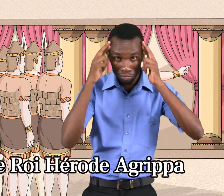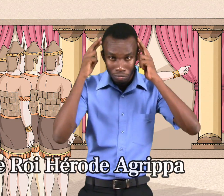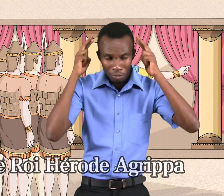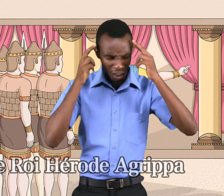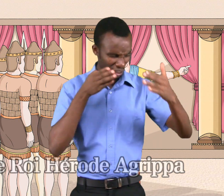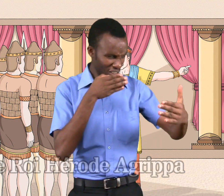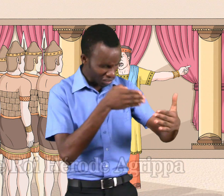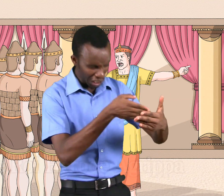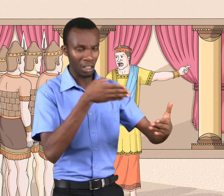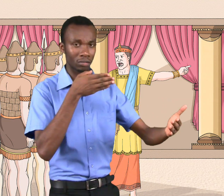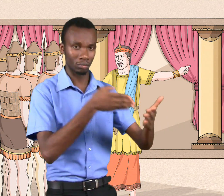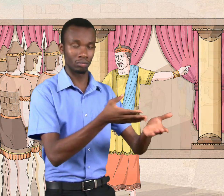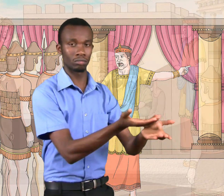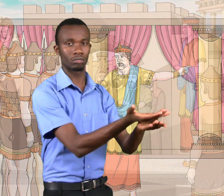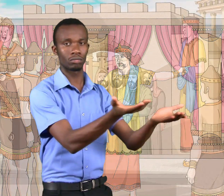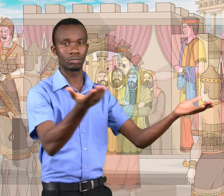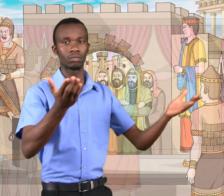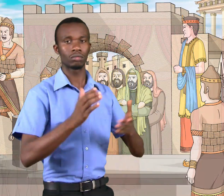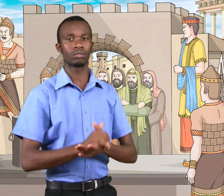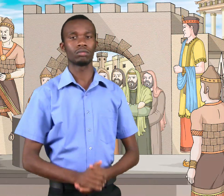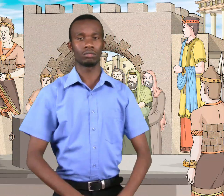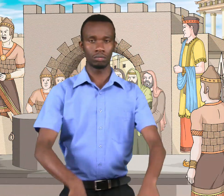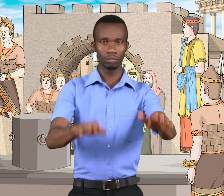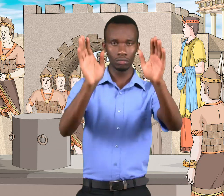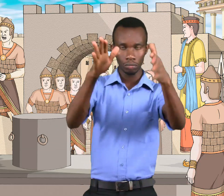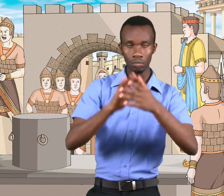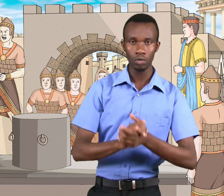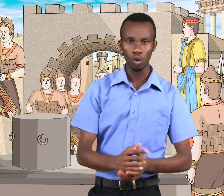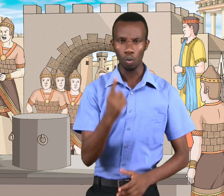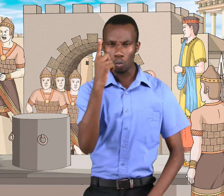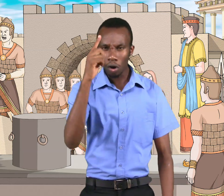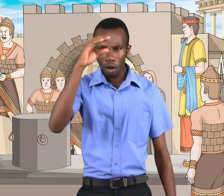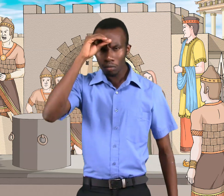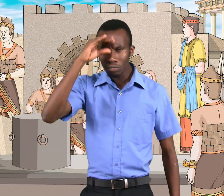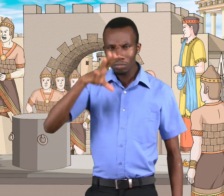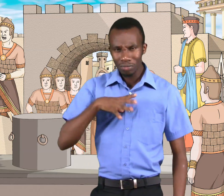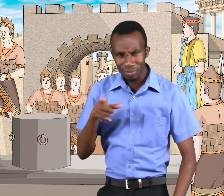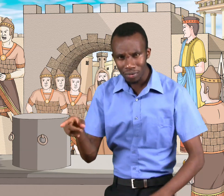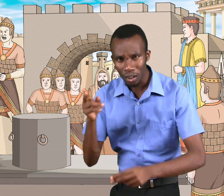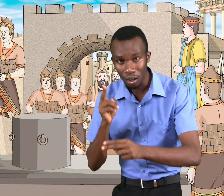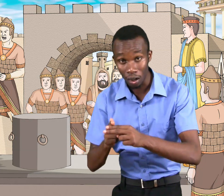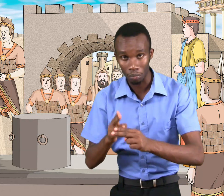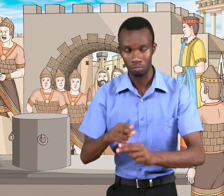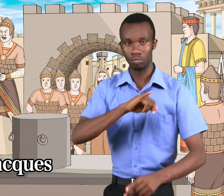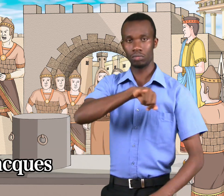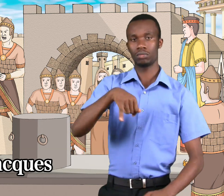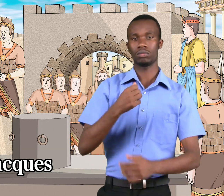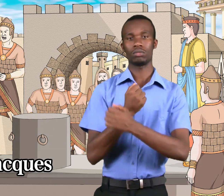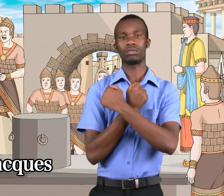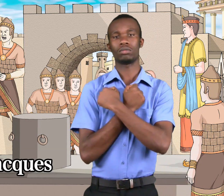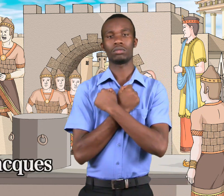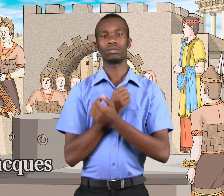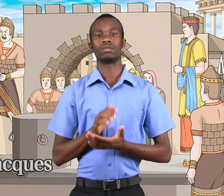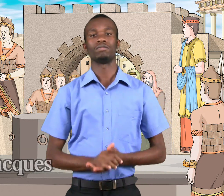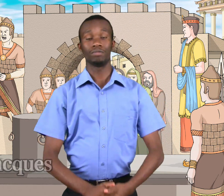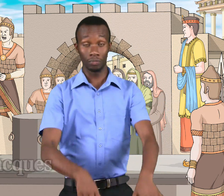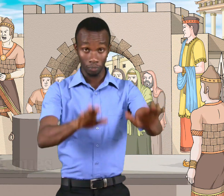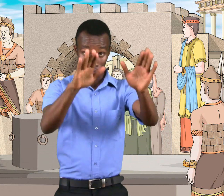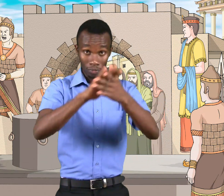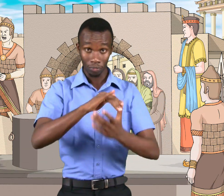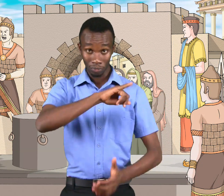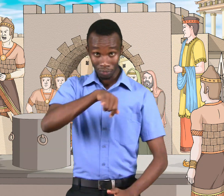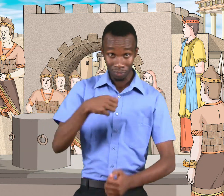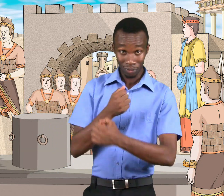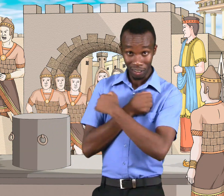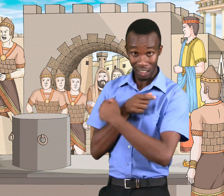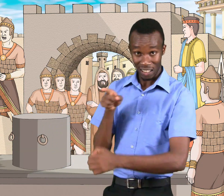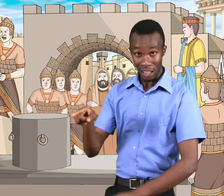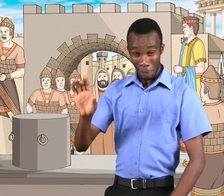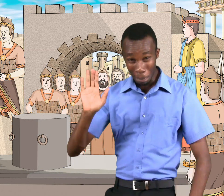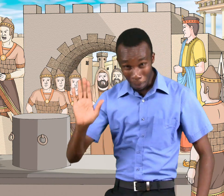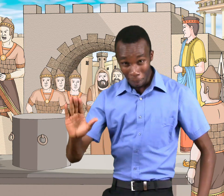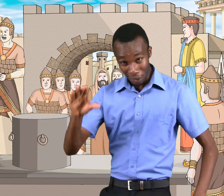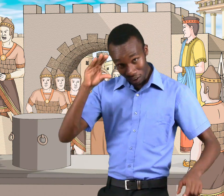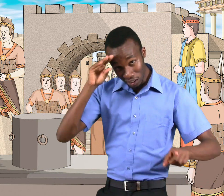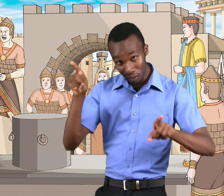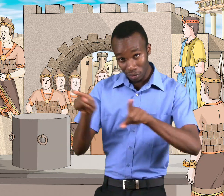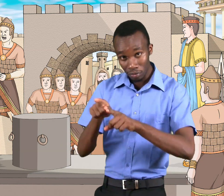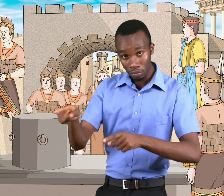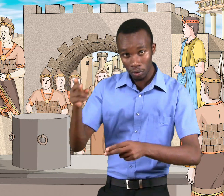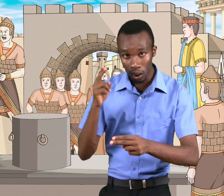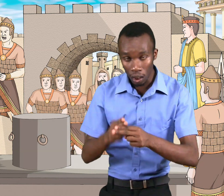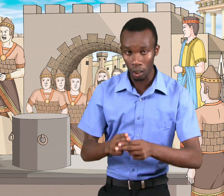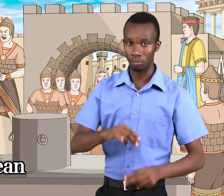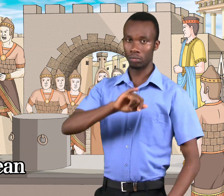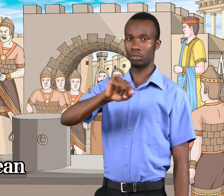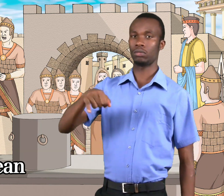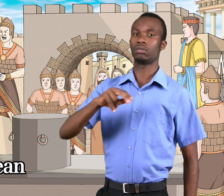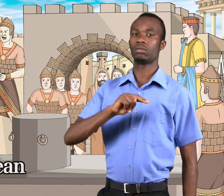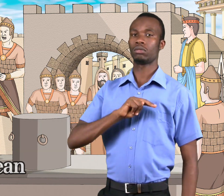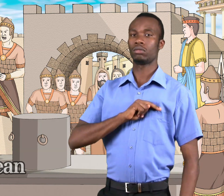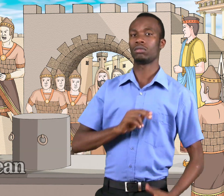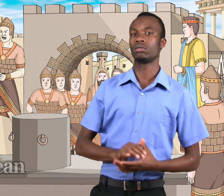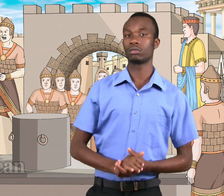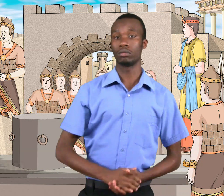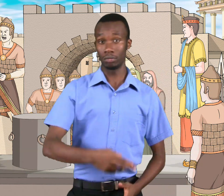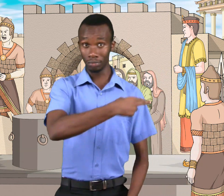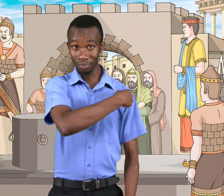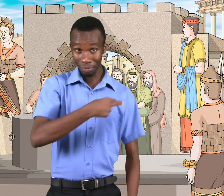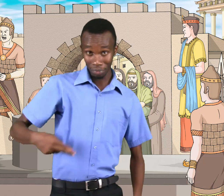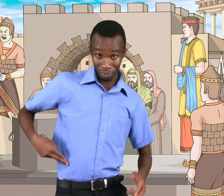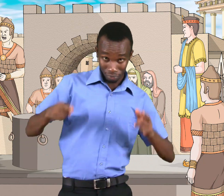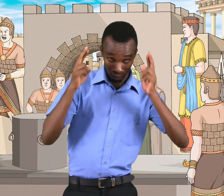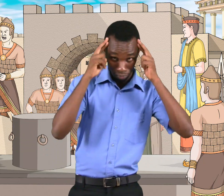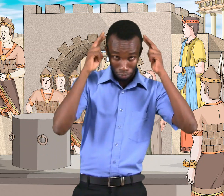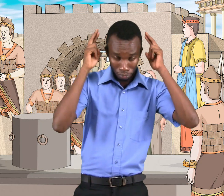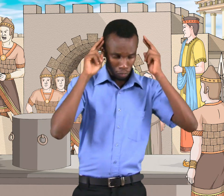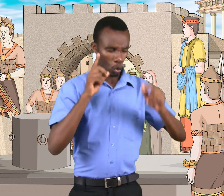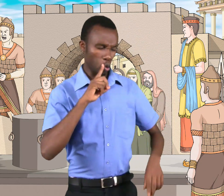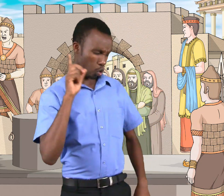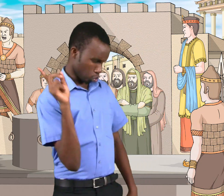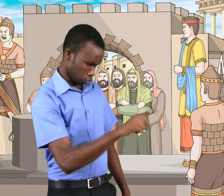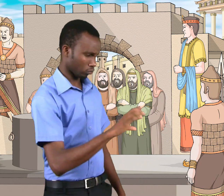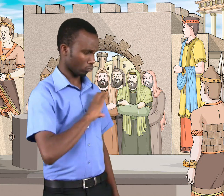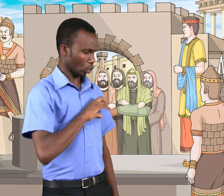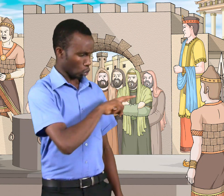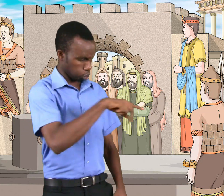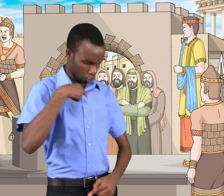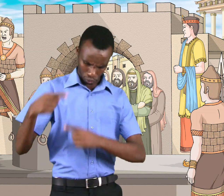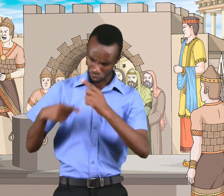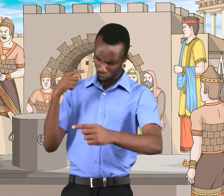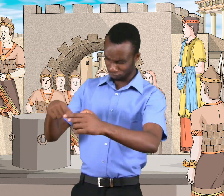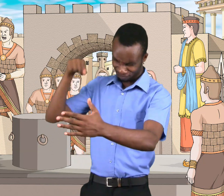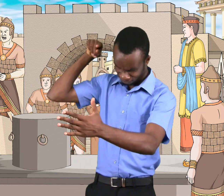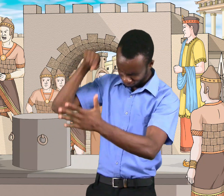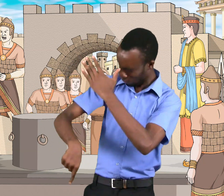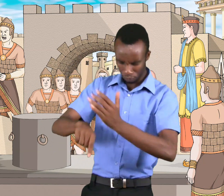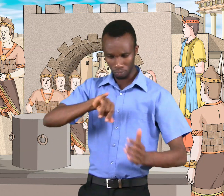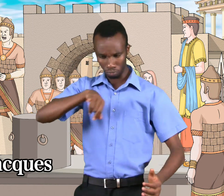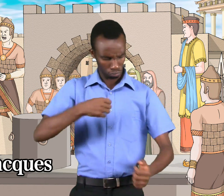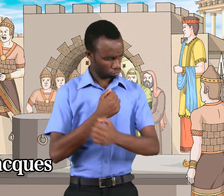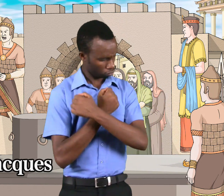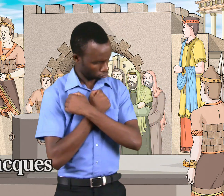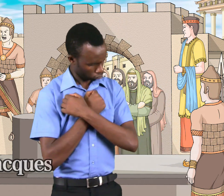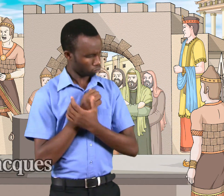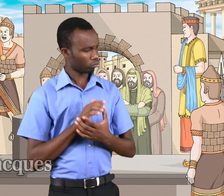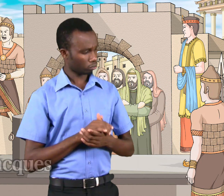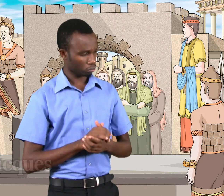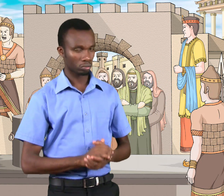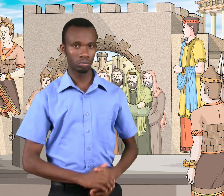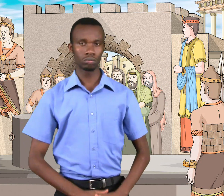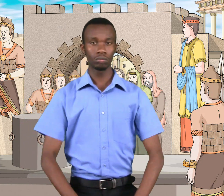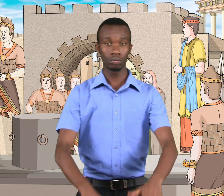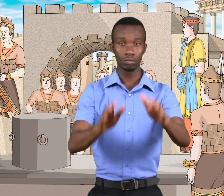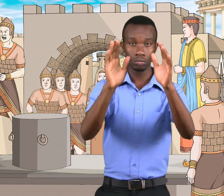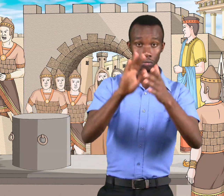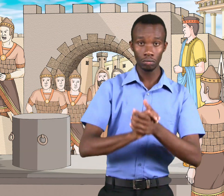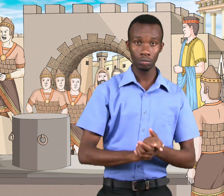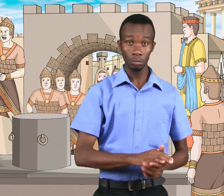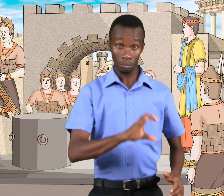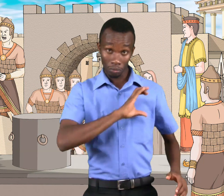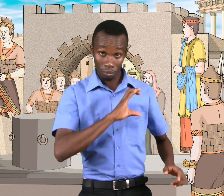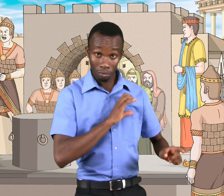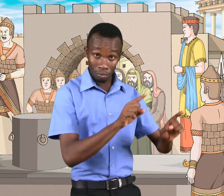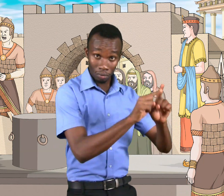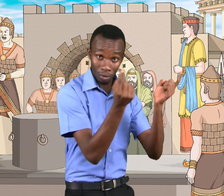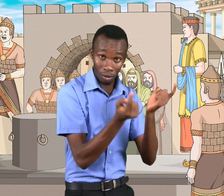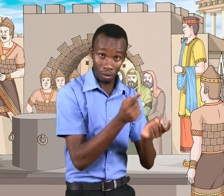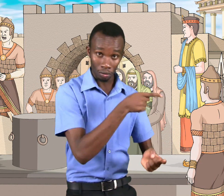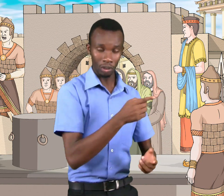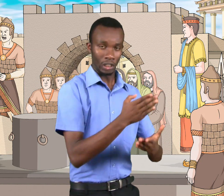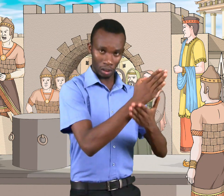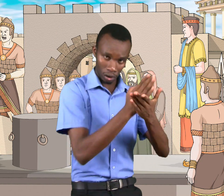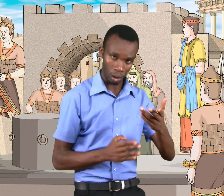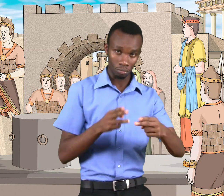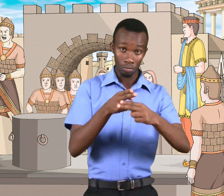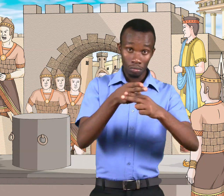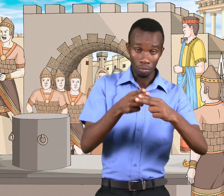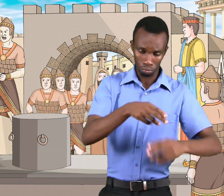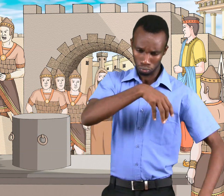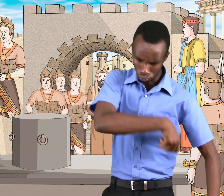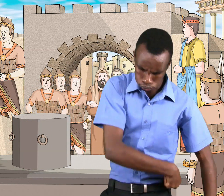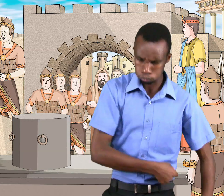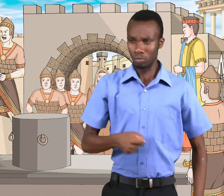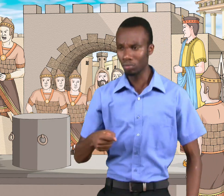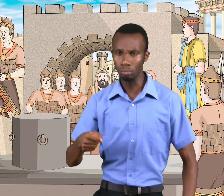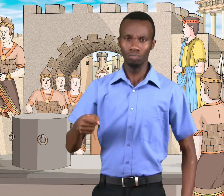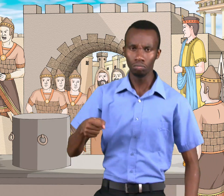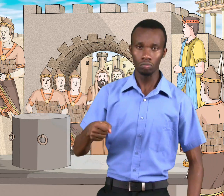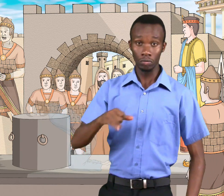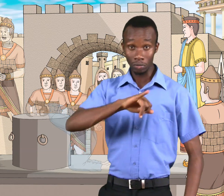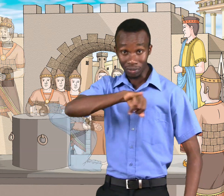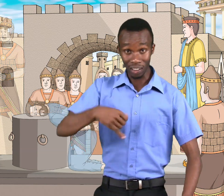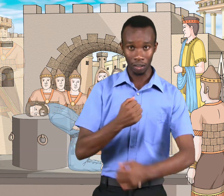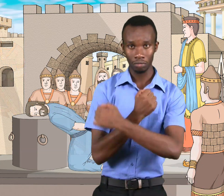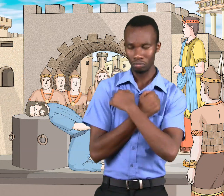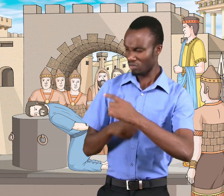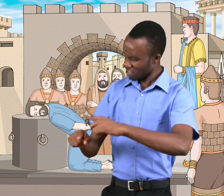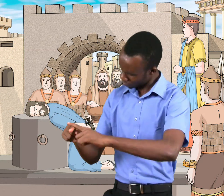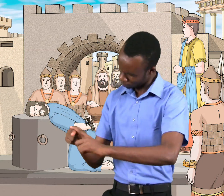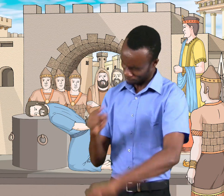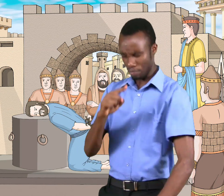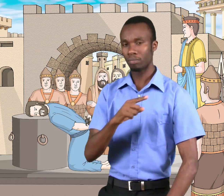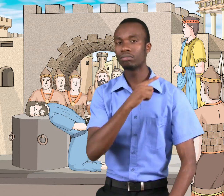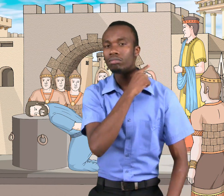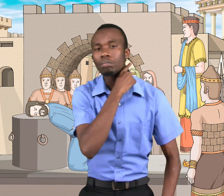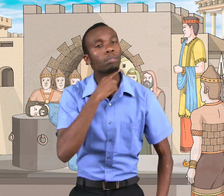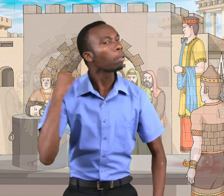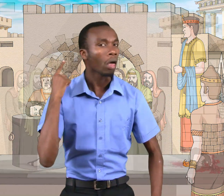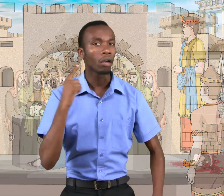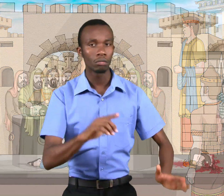He had James, the brother of John, put to death with the sword.